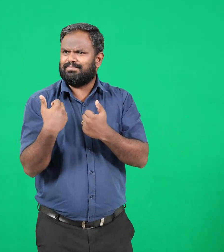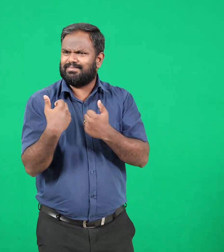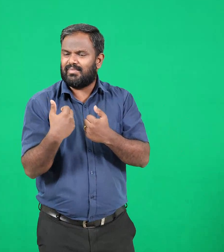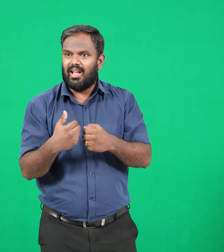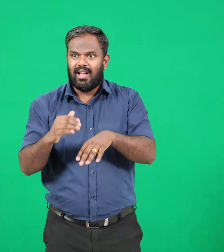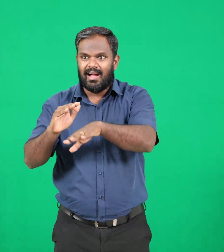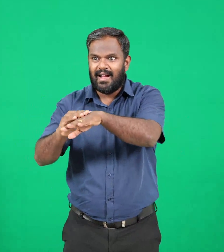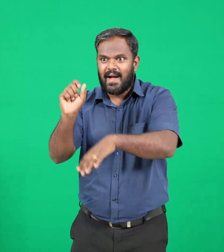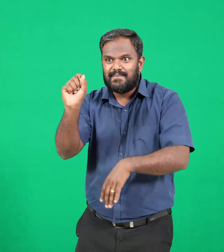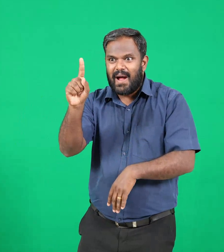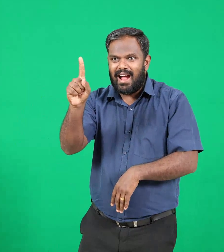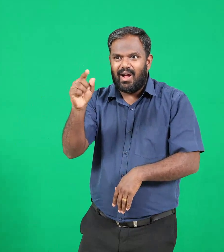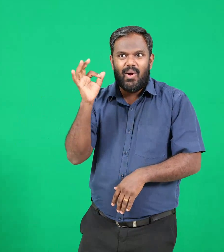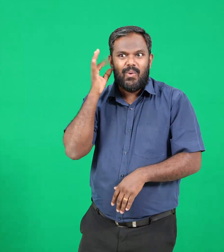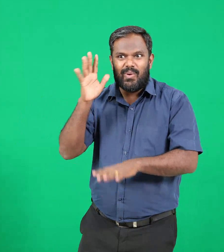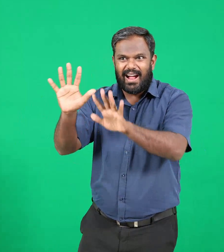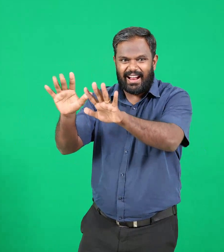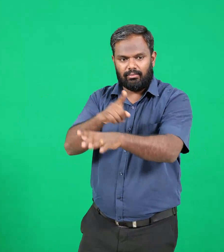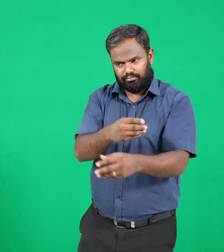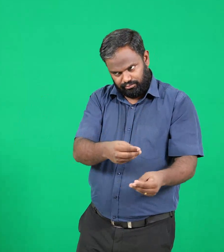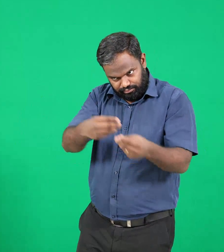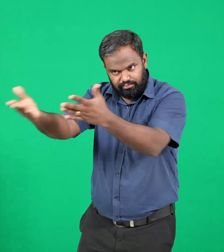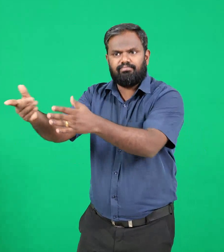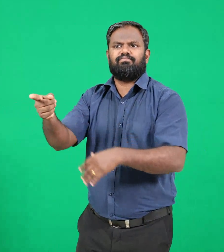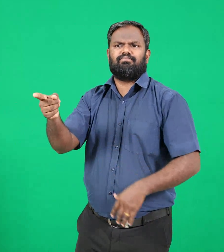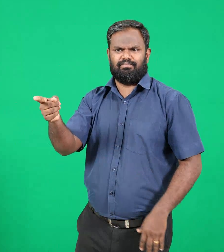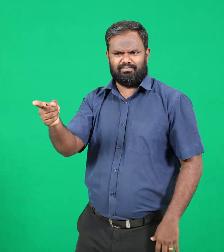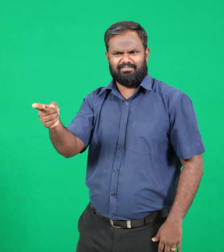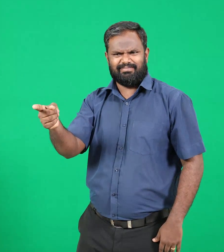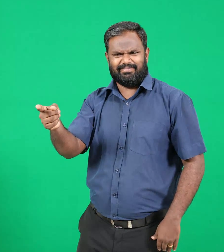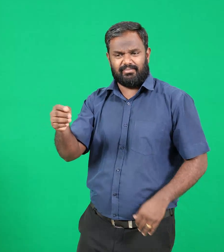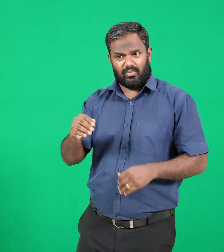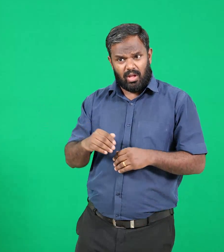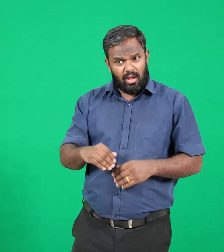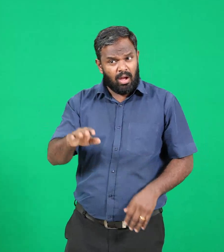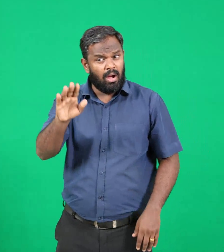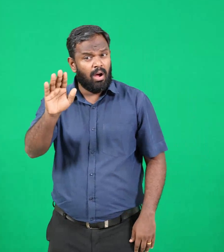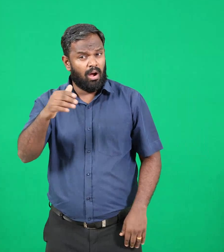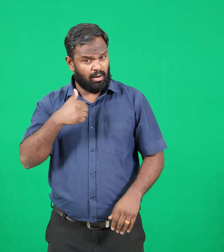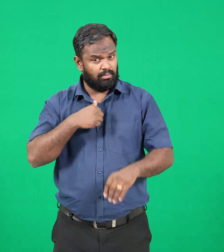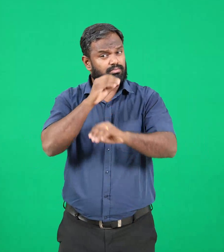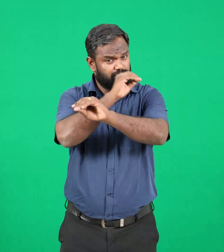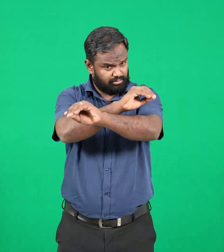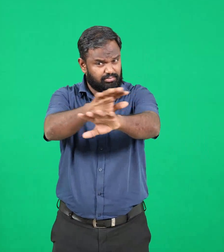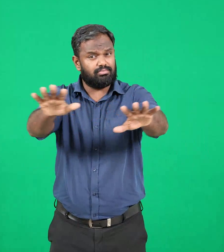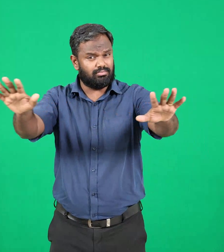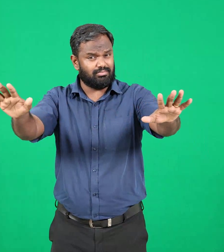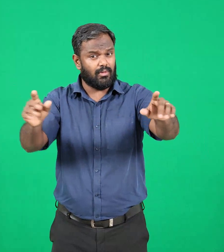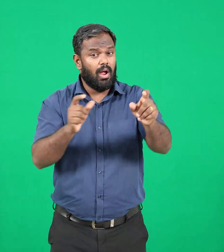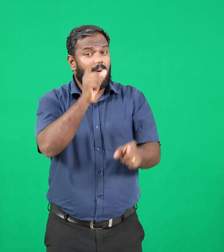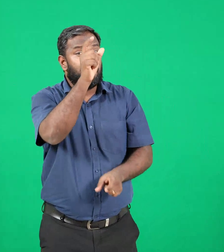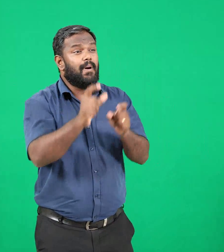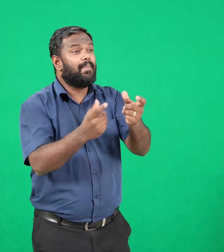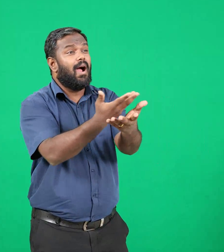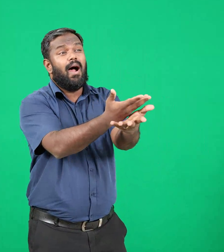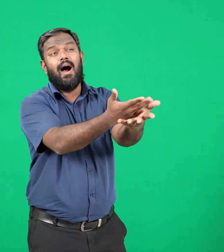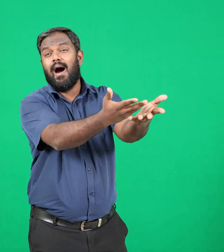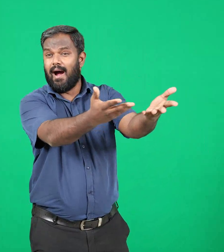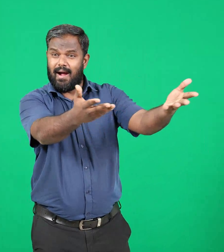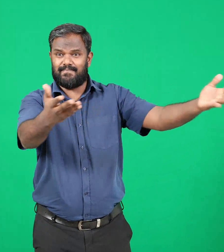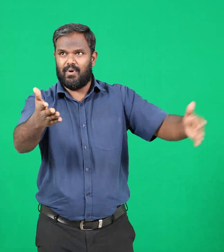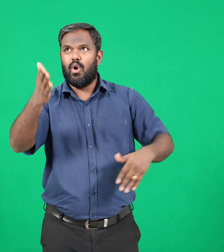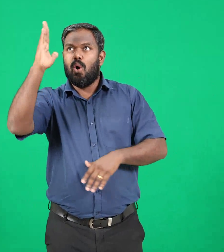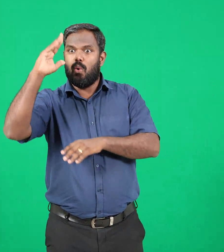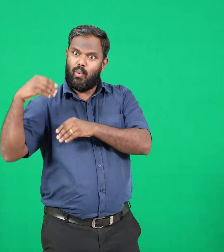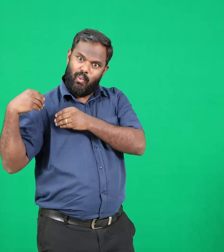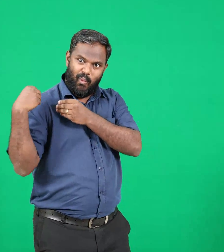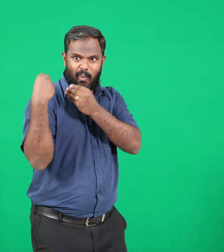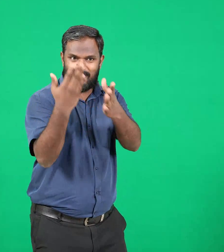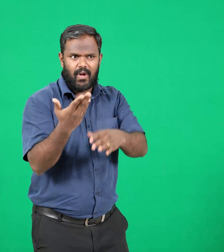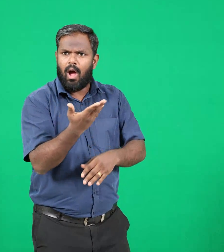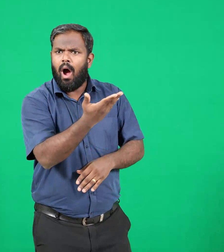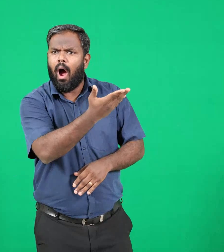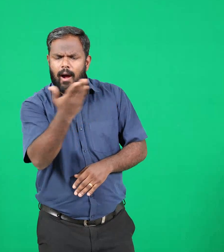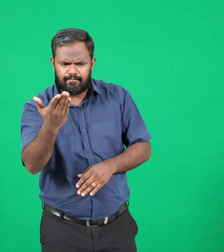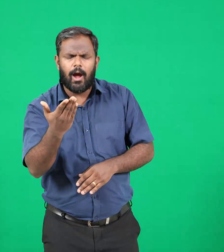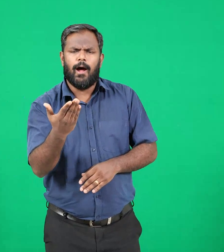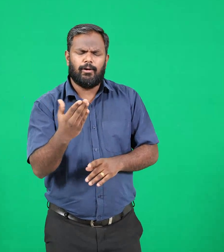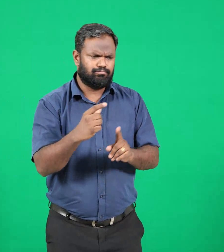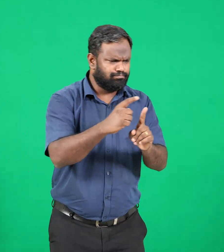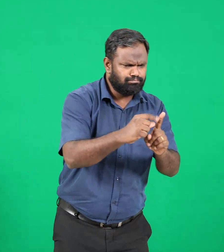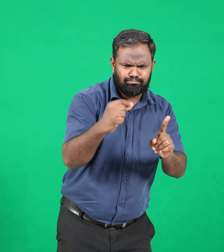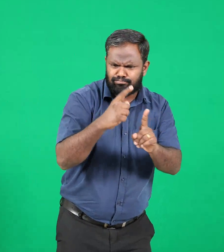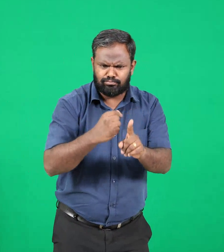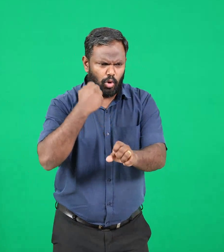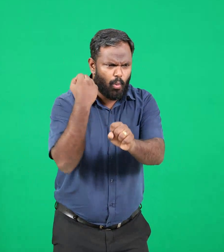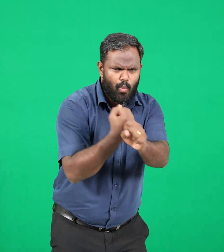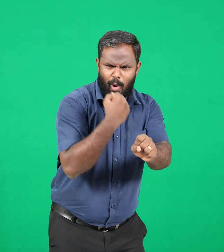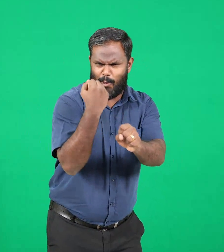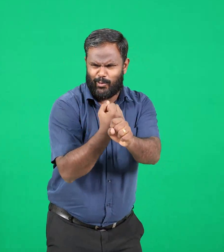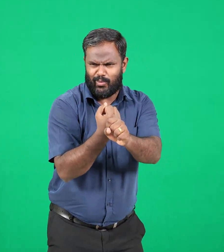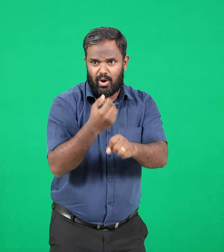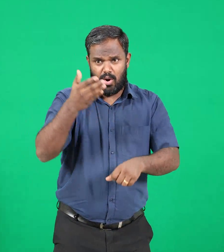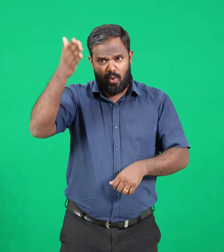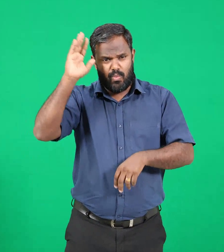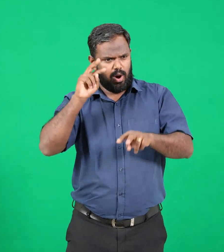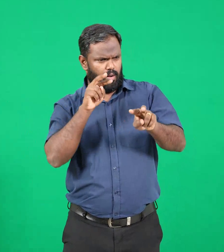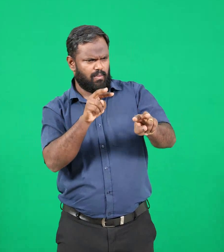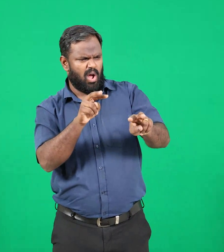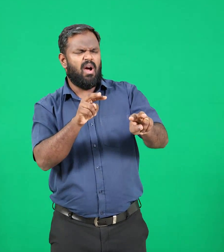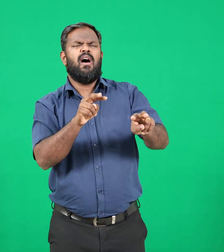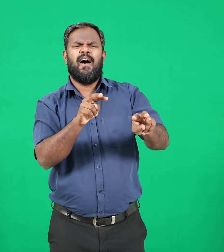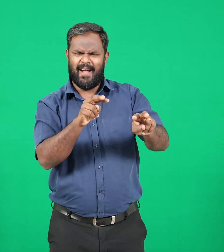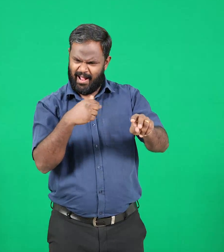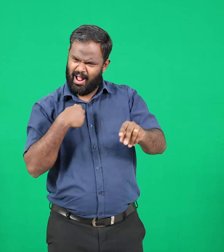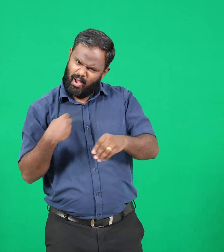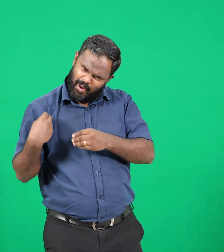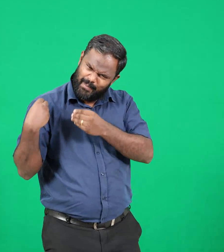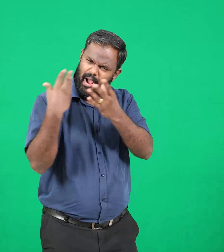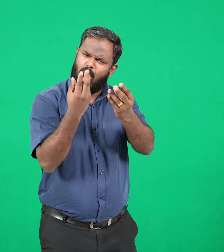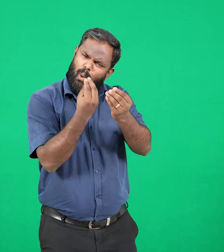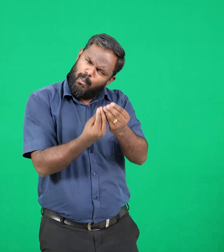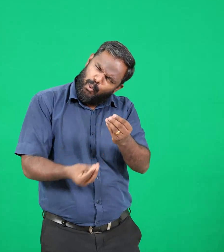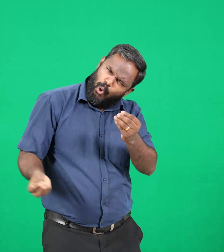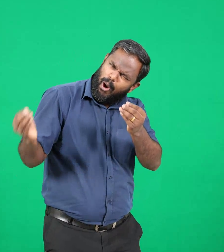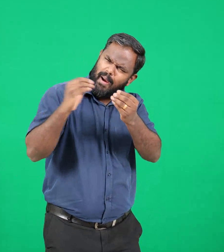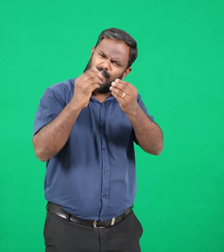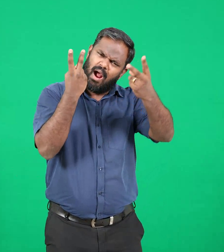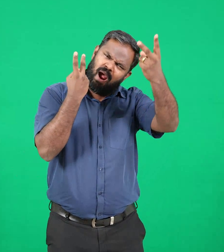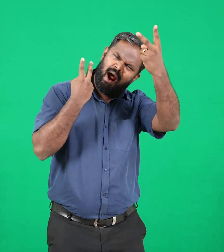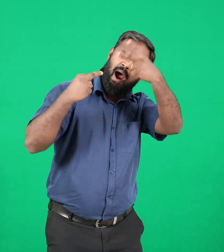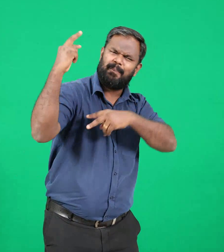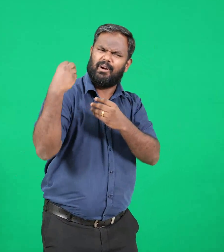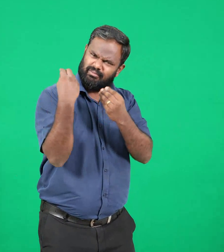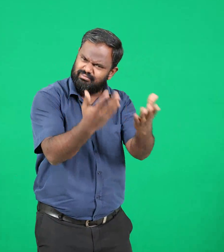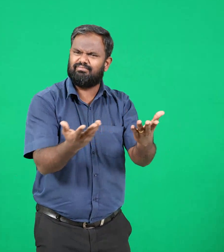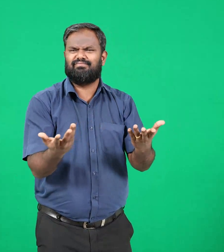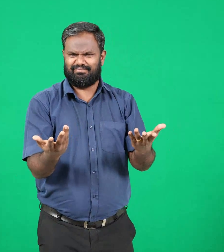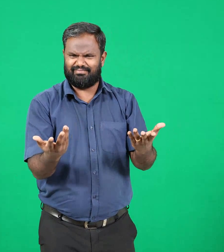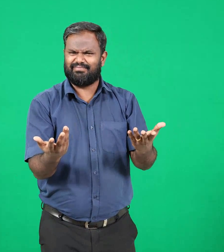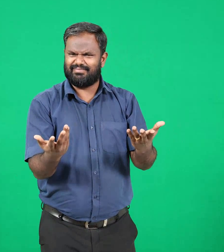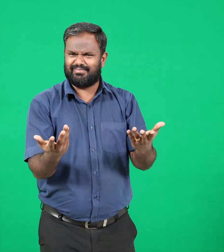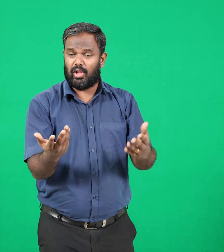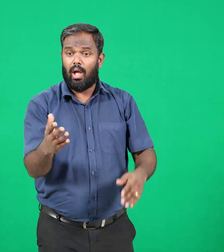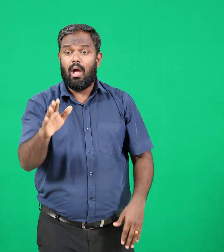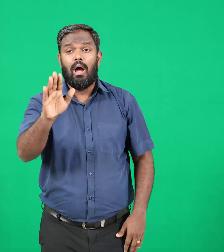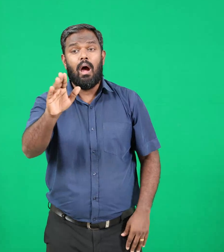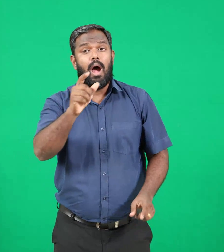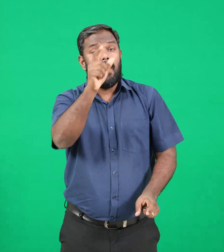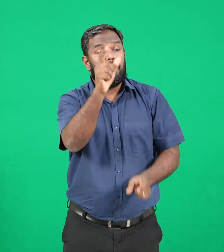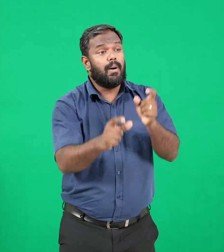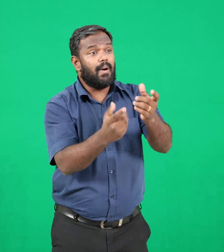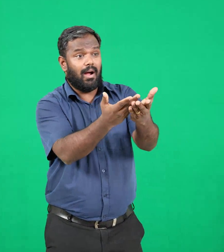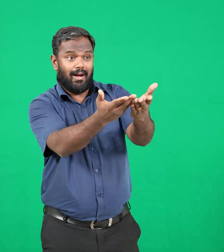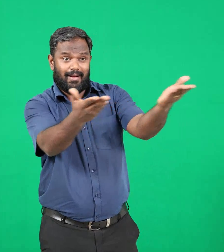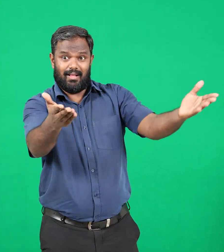For everyone who has will be given more, and he will have an abundance.